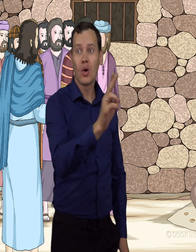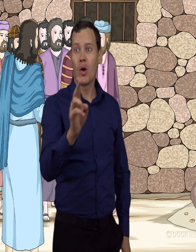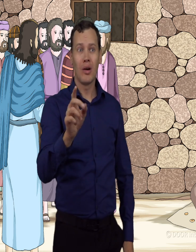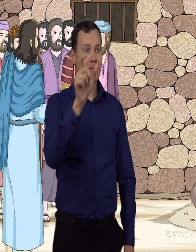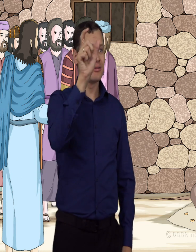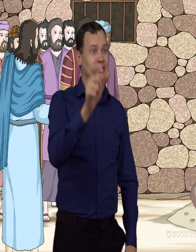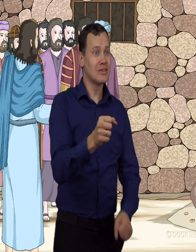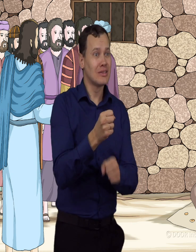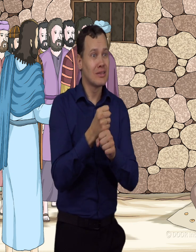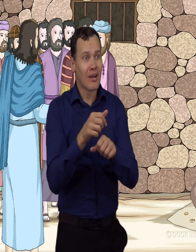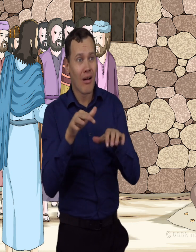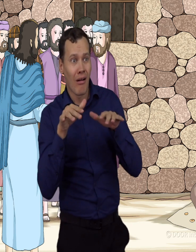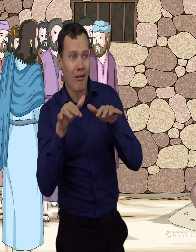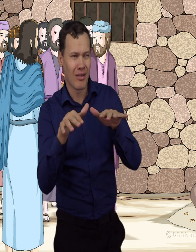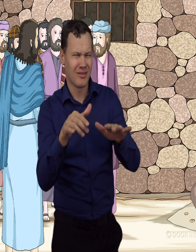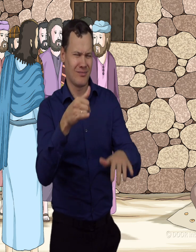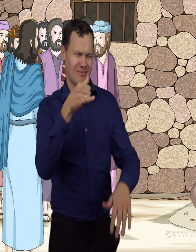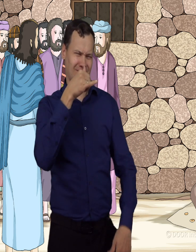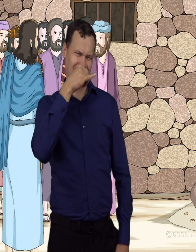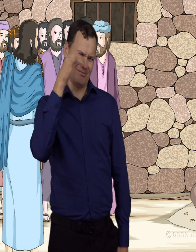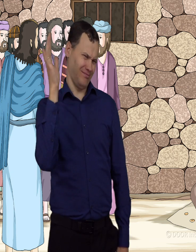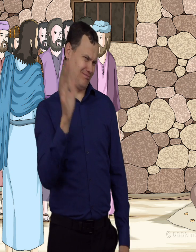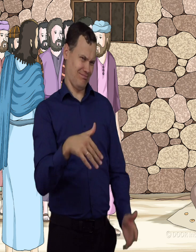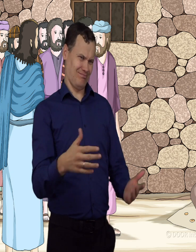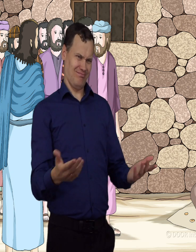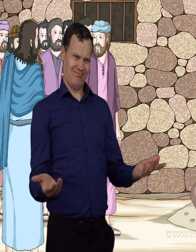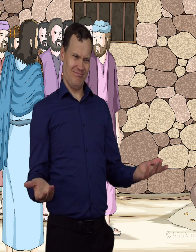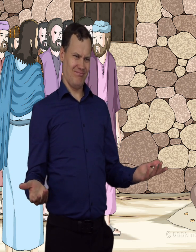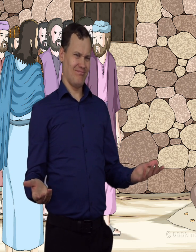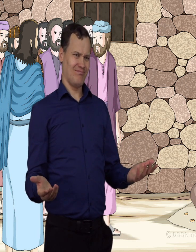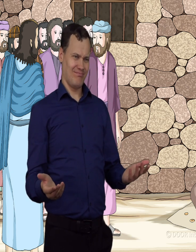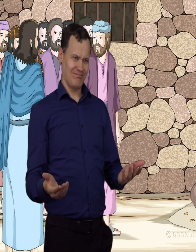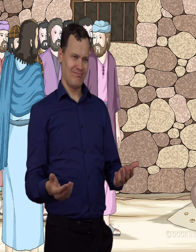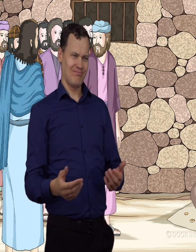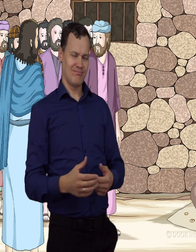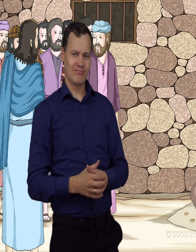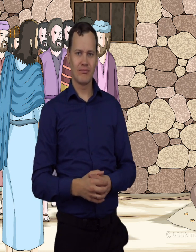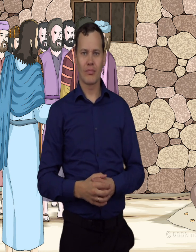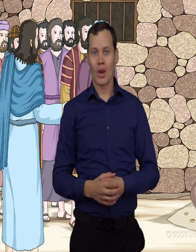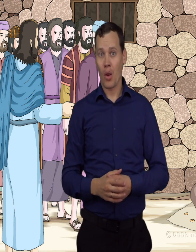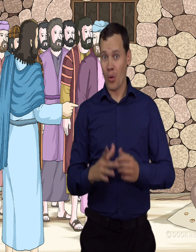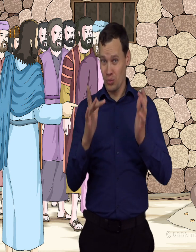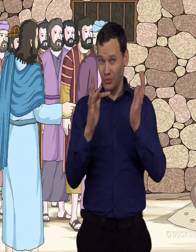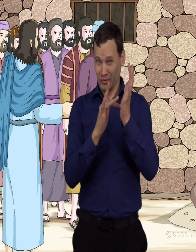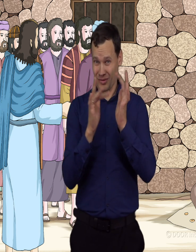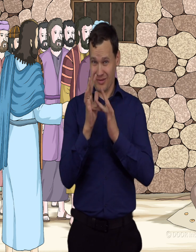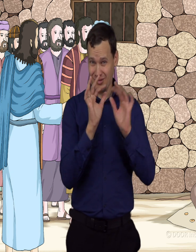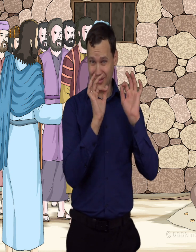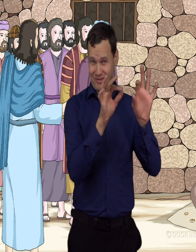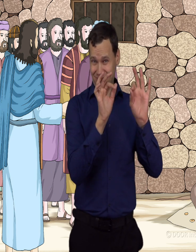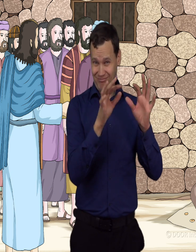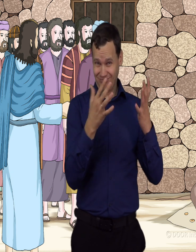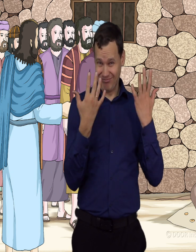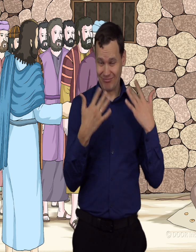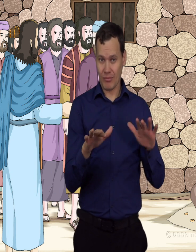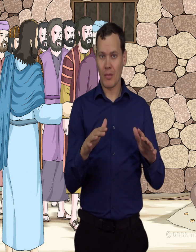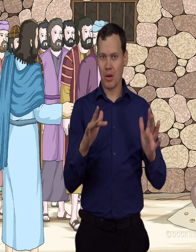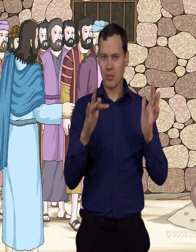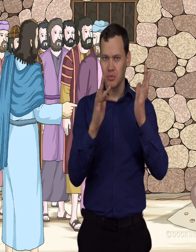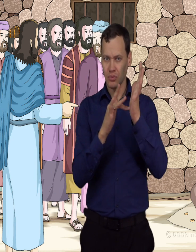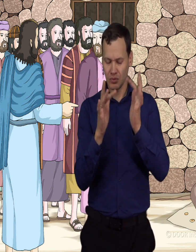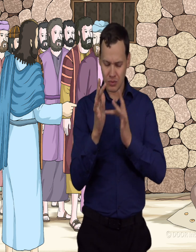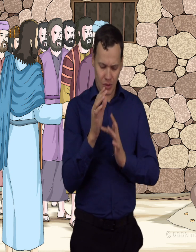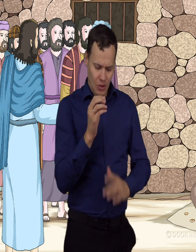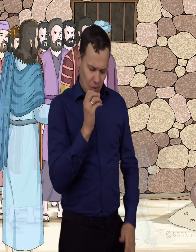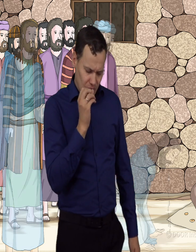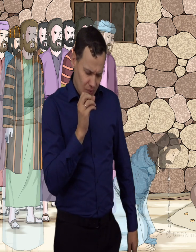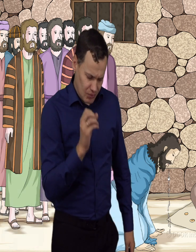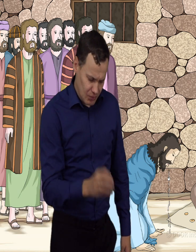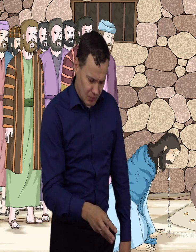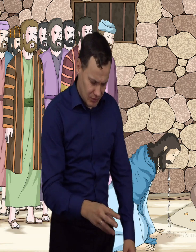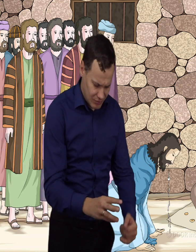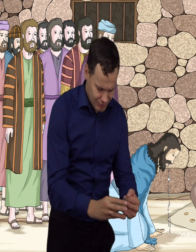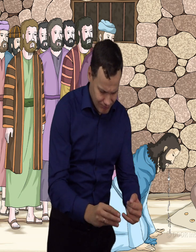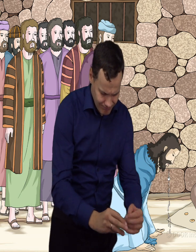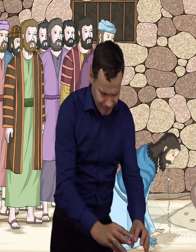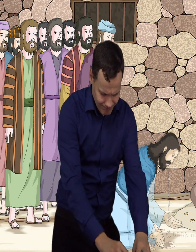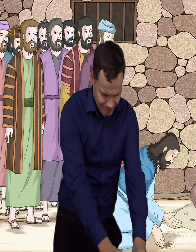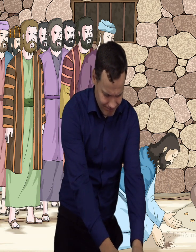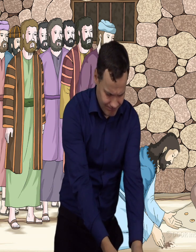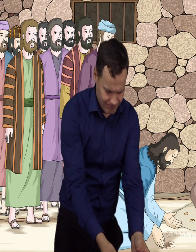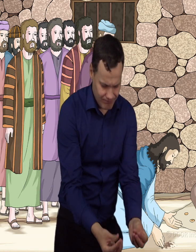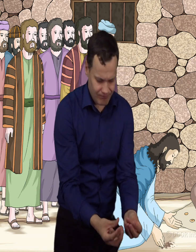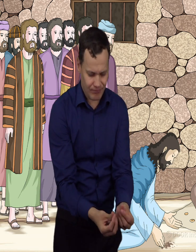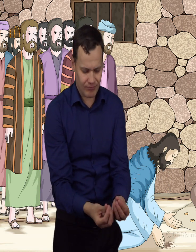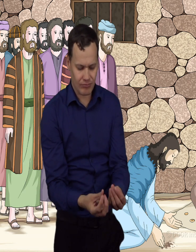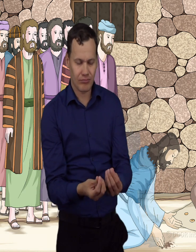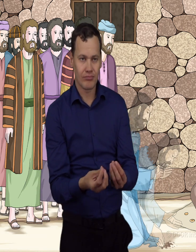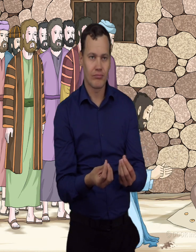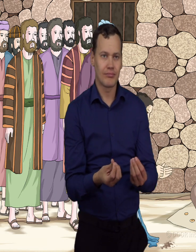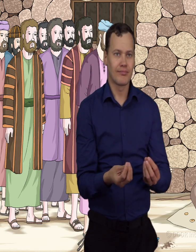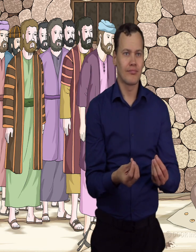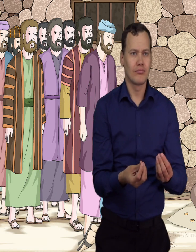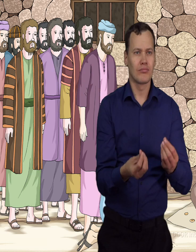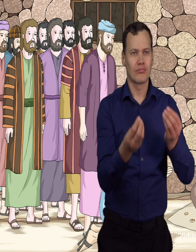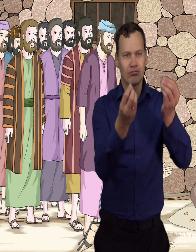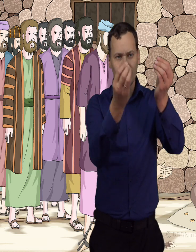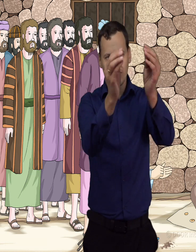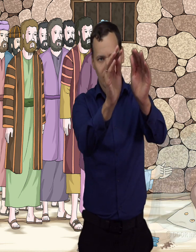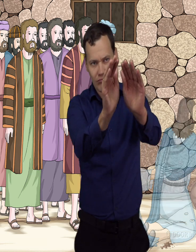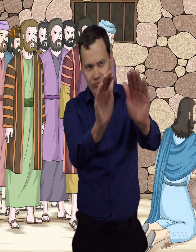While I am in the world, I am the light of the world.”